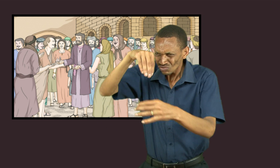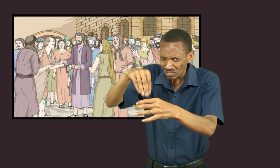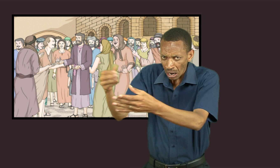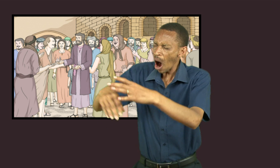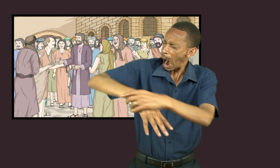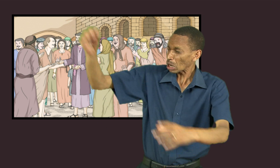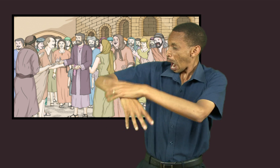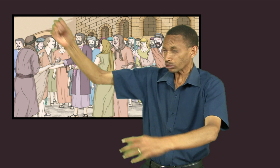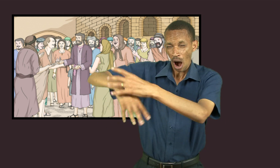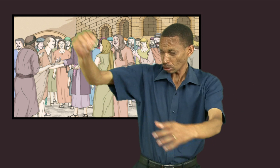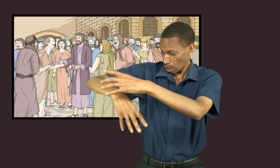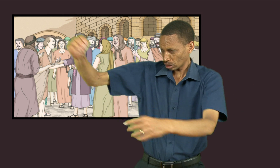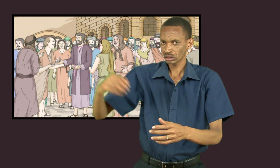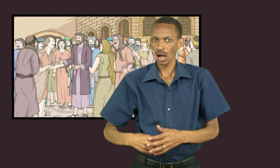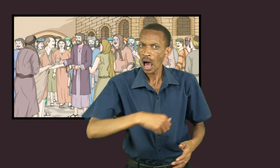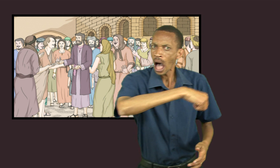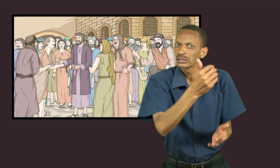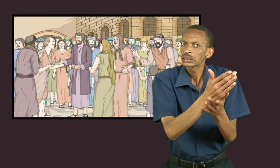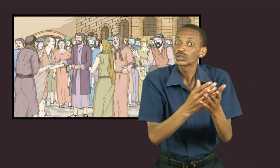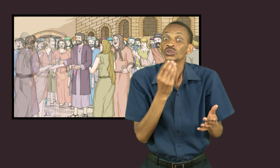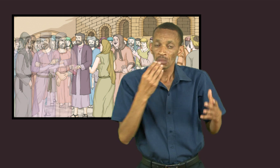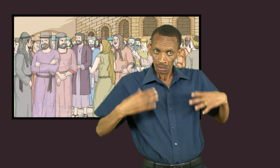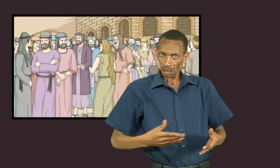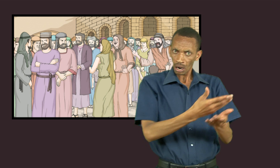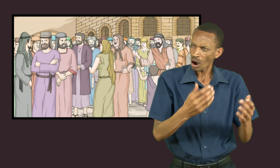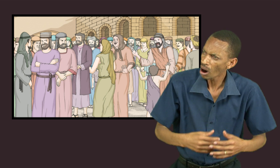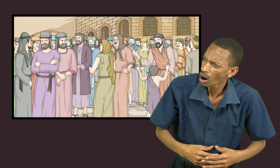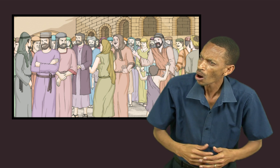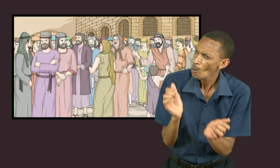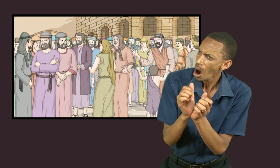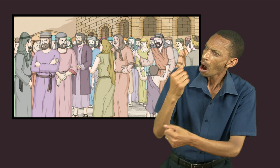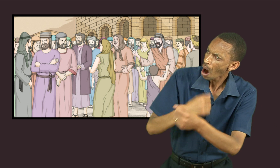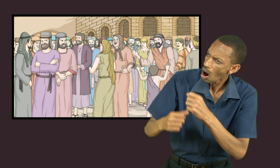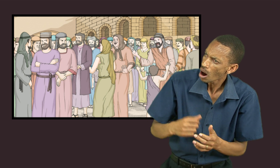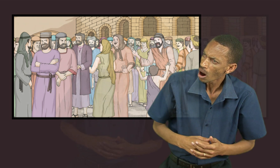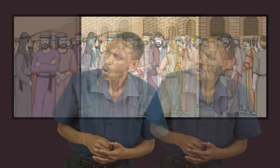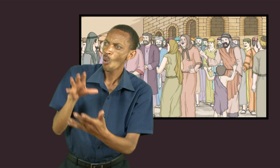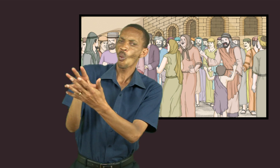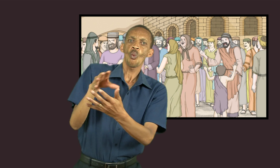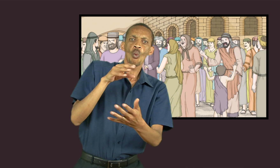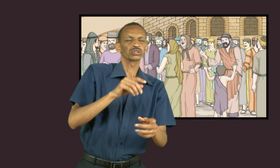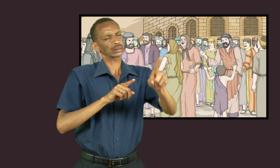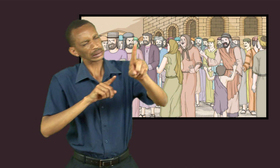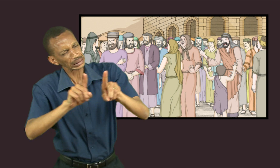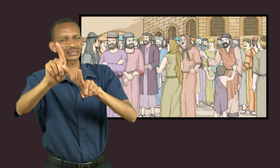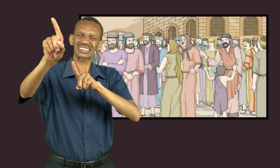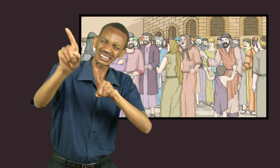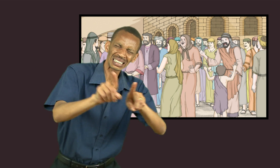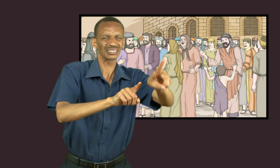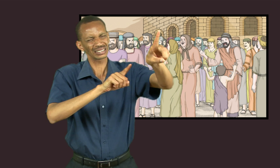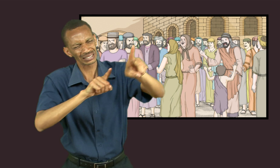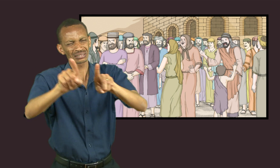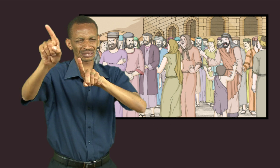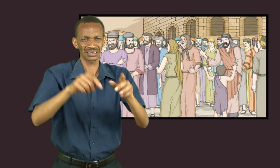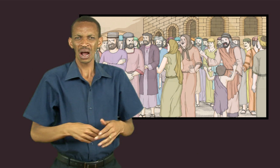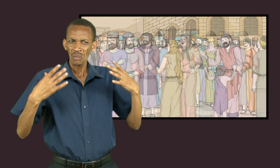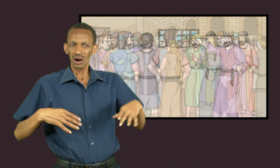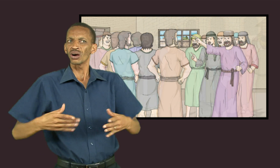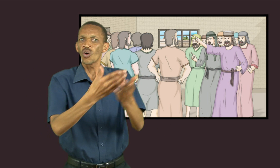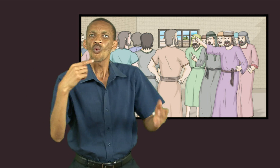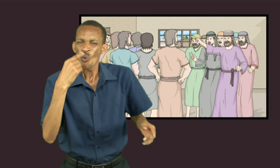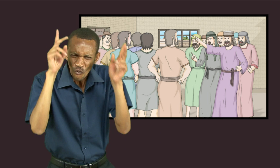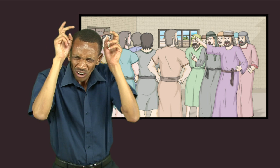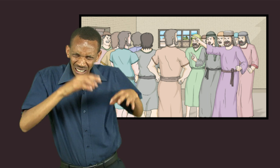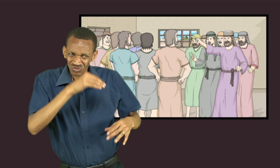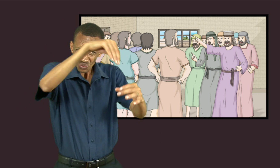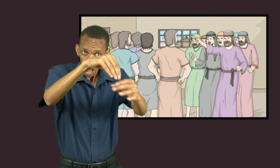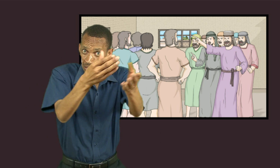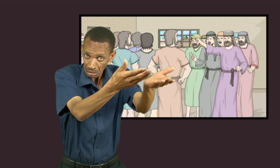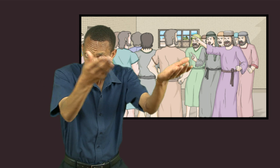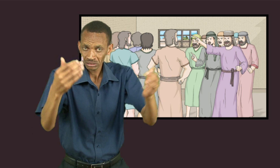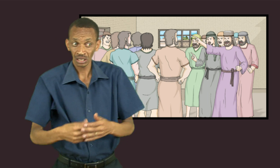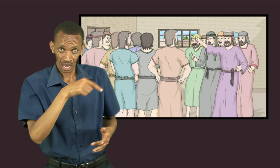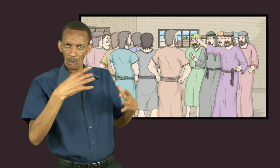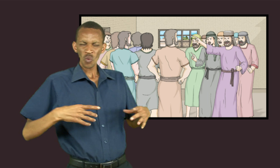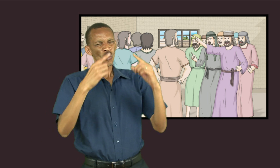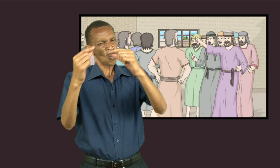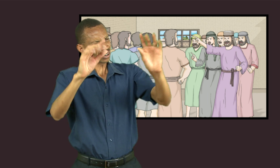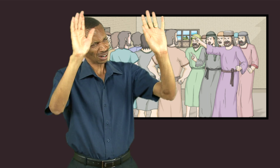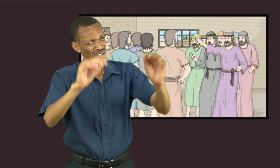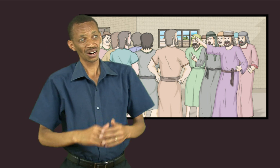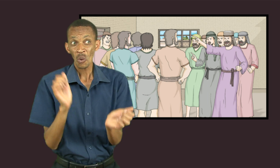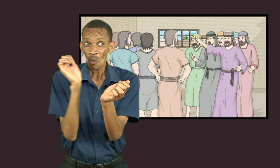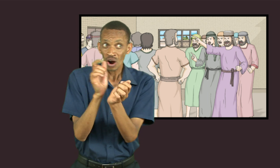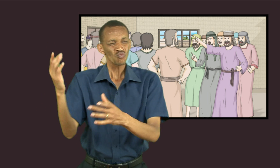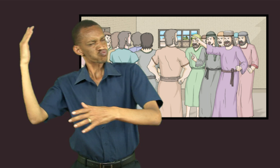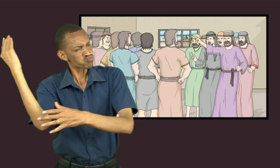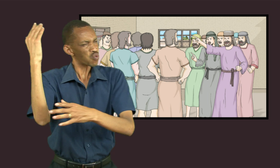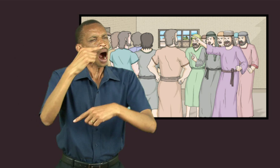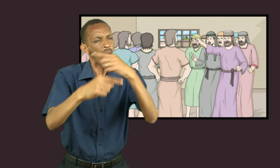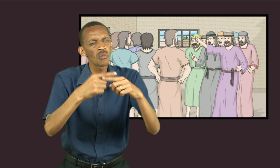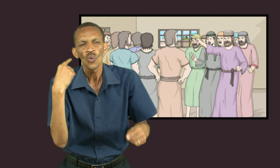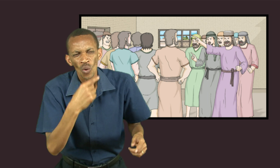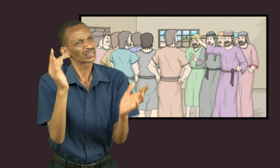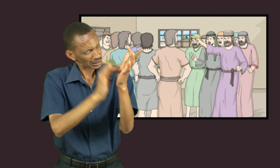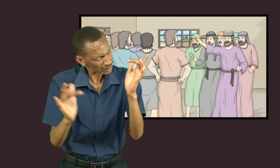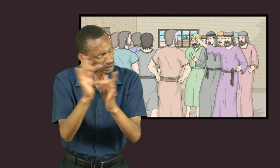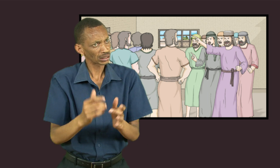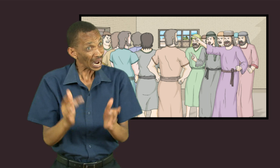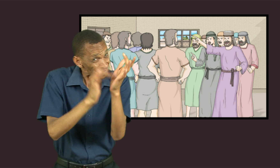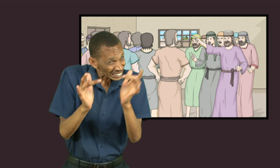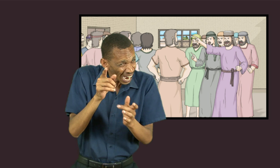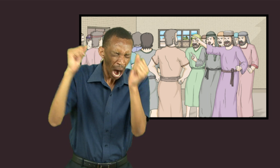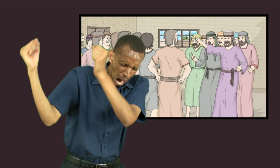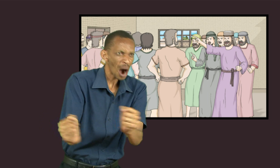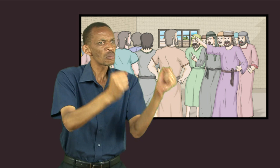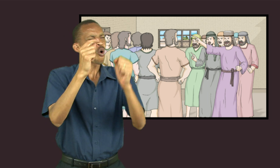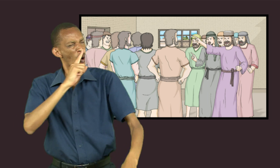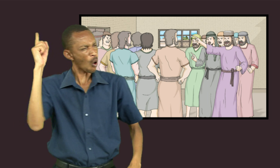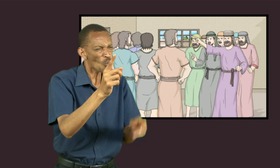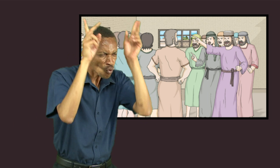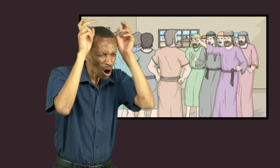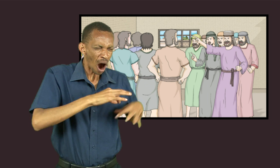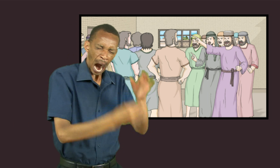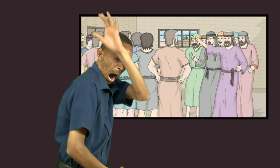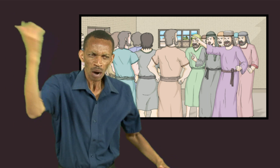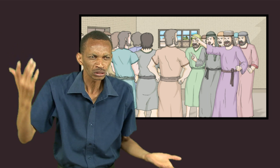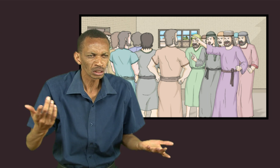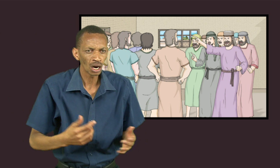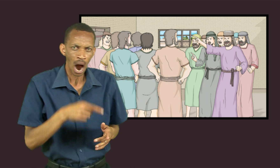Now there were some itinerant Jewish exorcists who tried to invoke the name of the Lord Jesus over those with evil spirits.